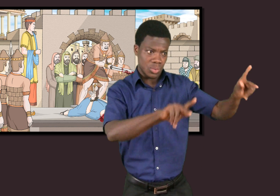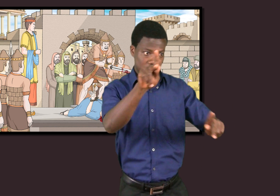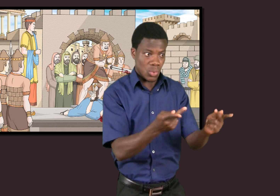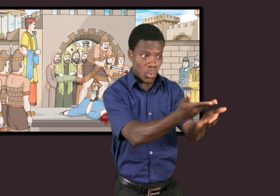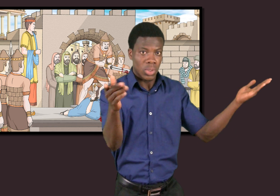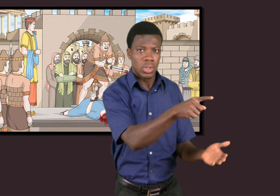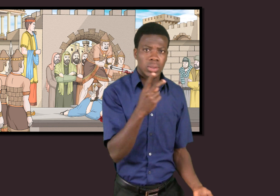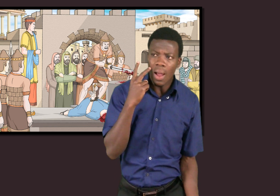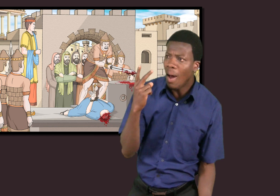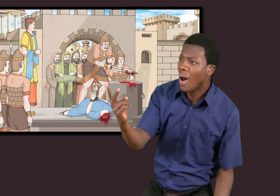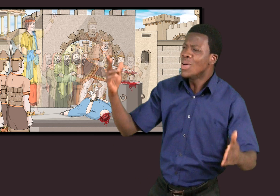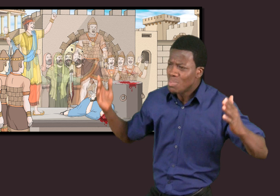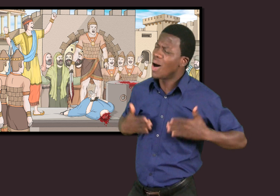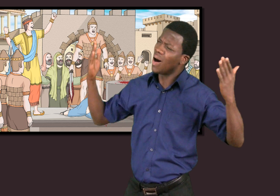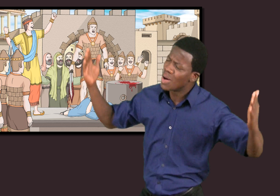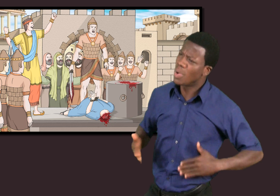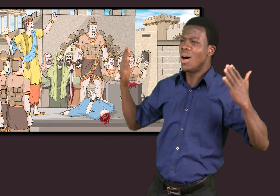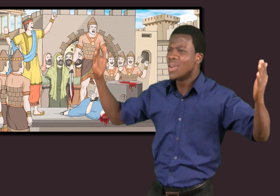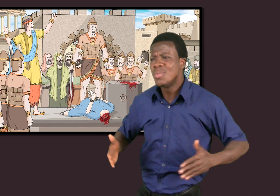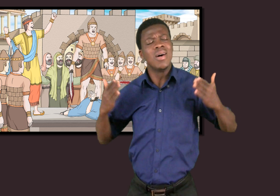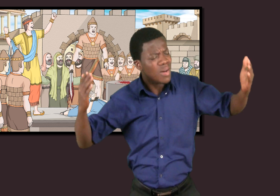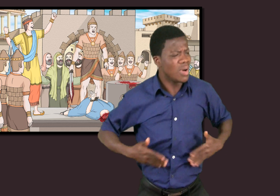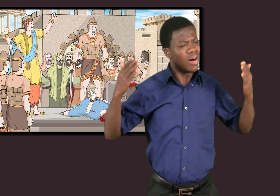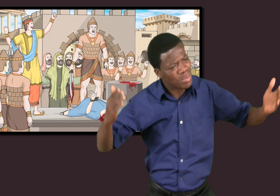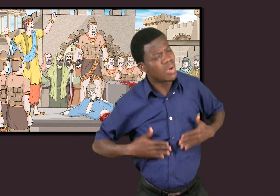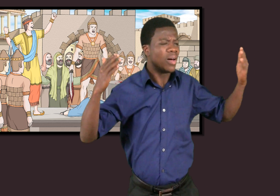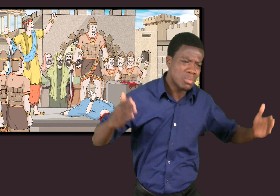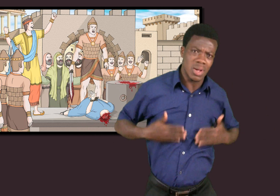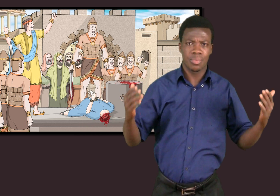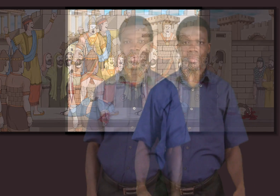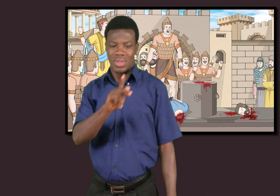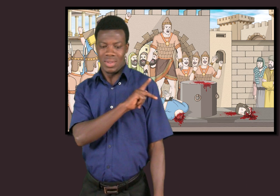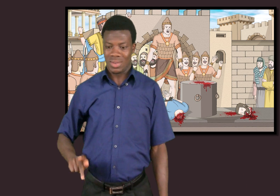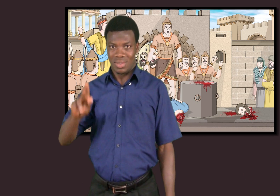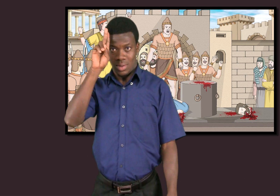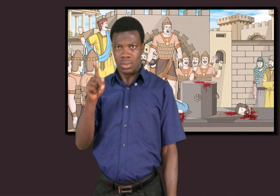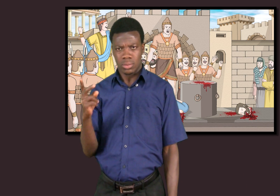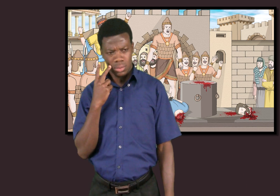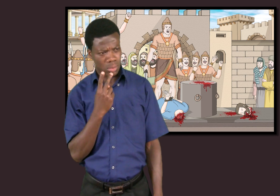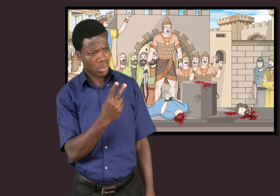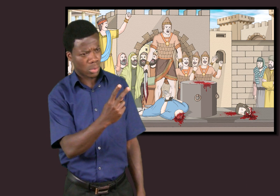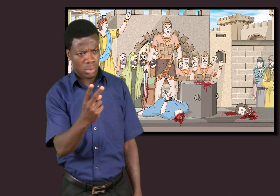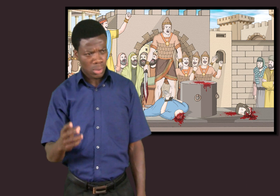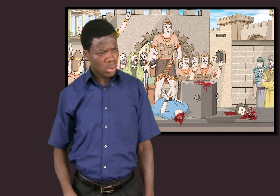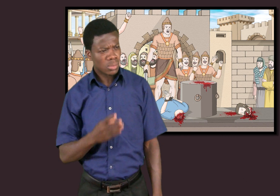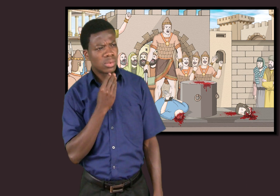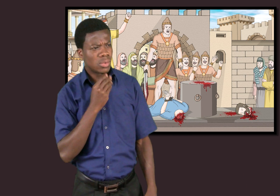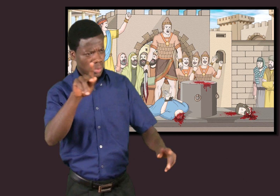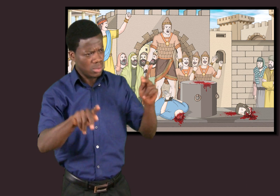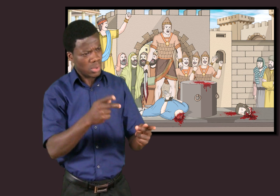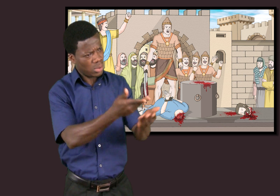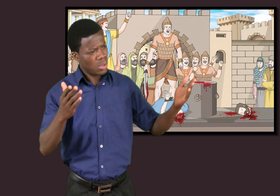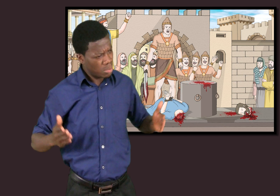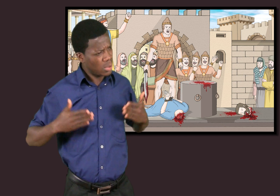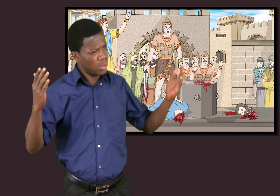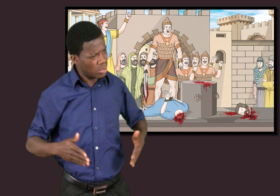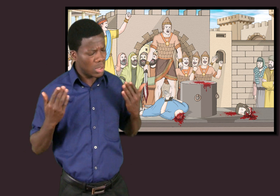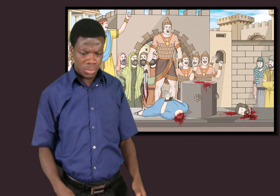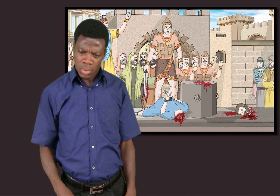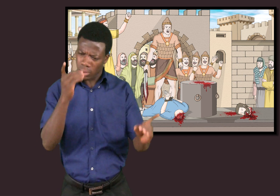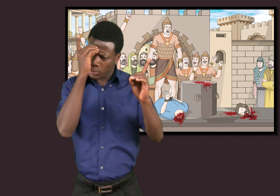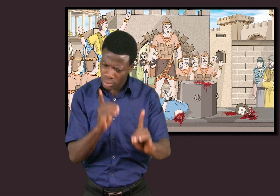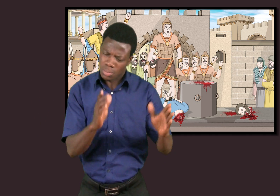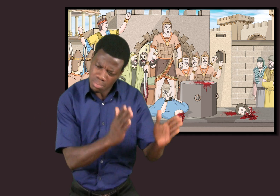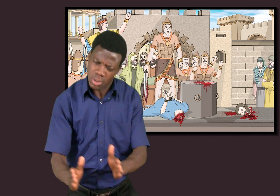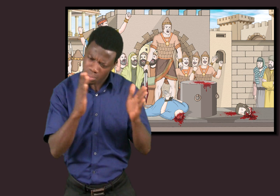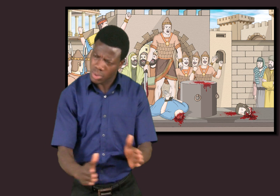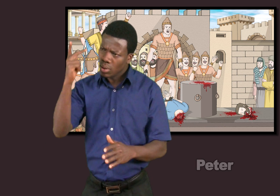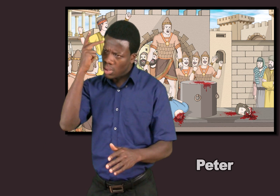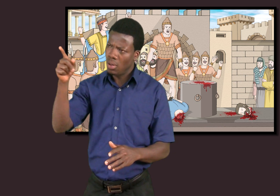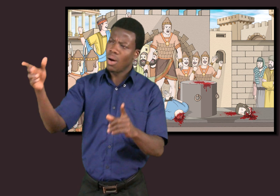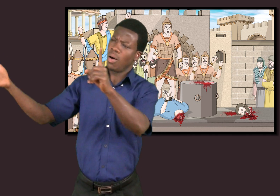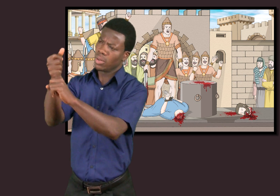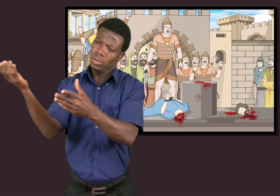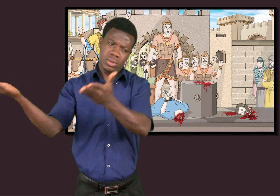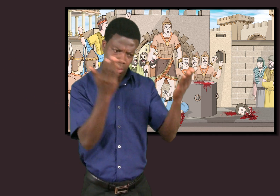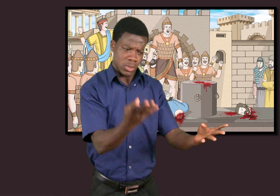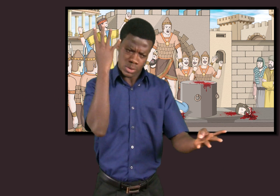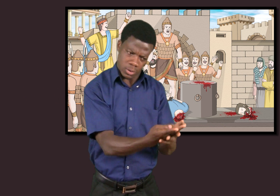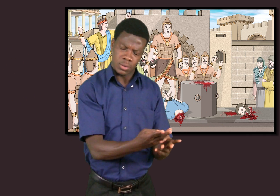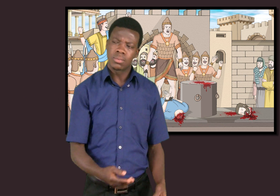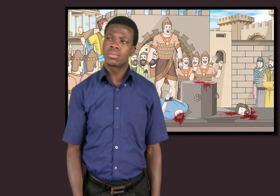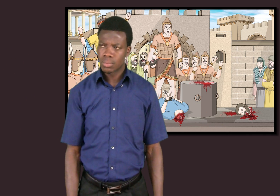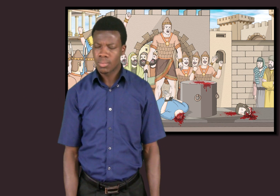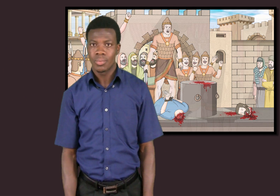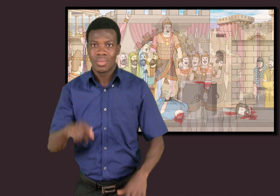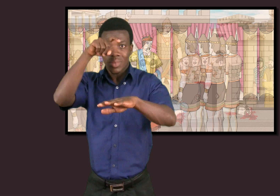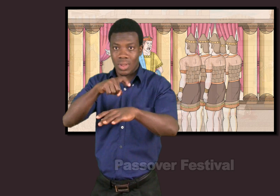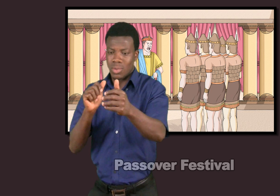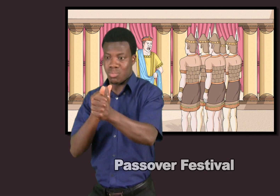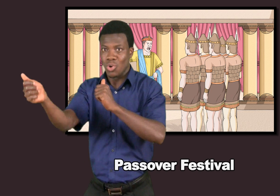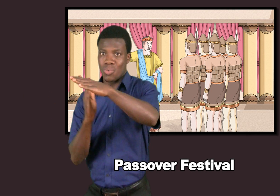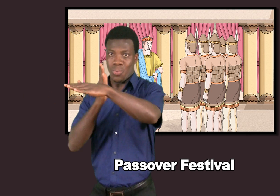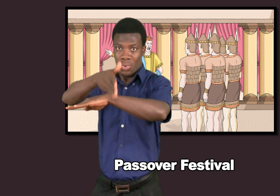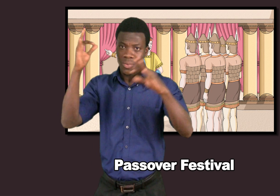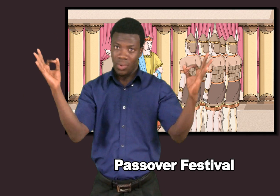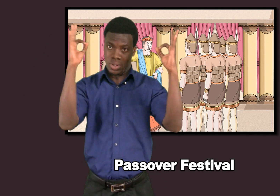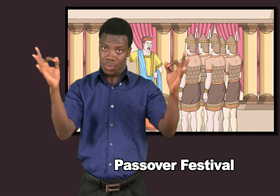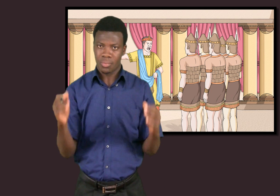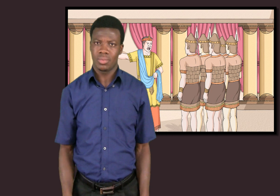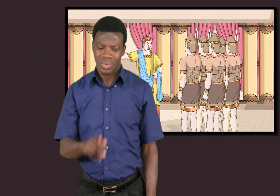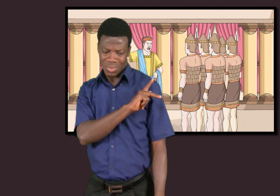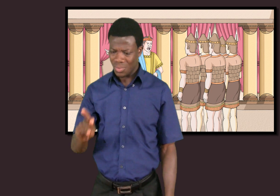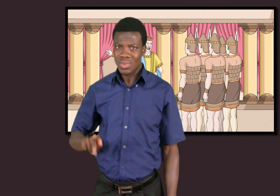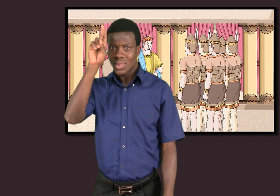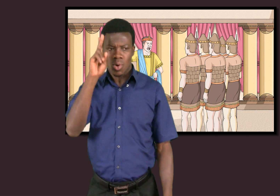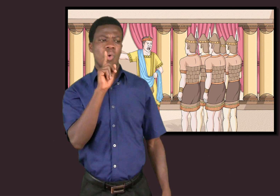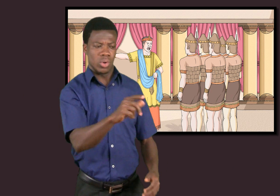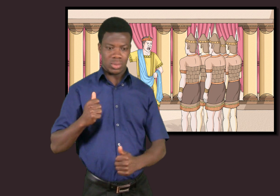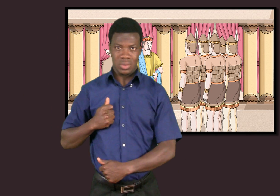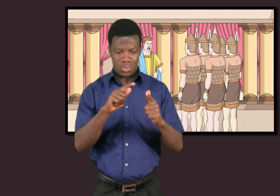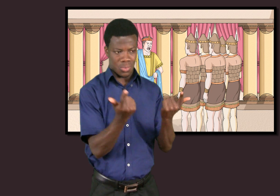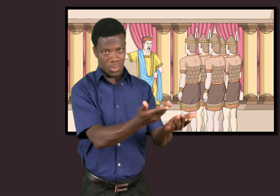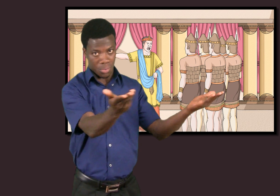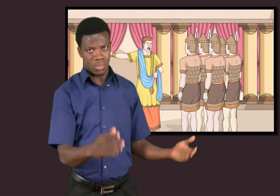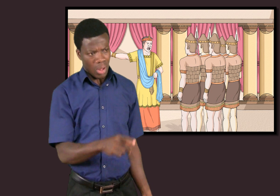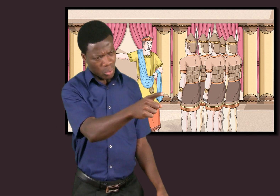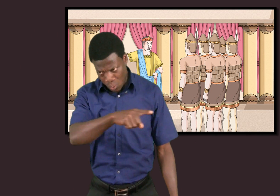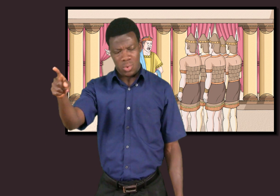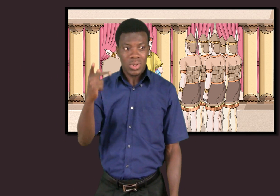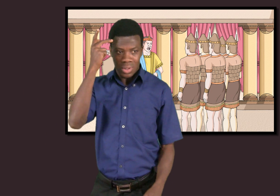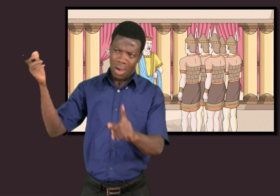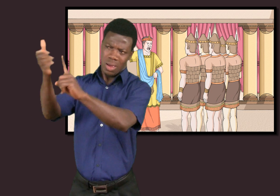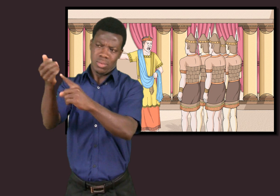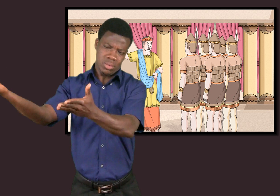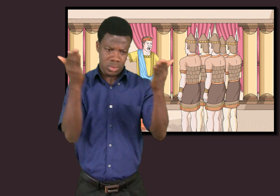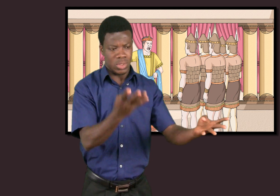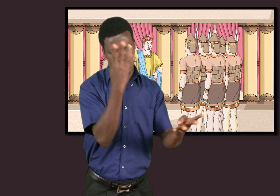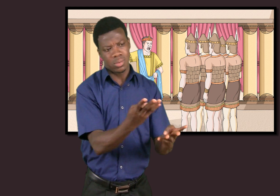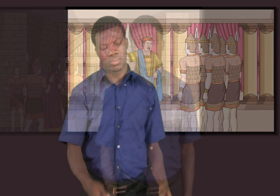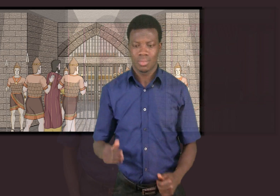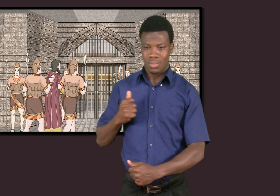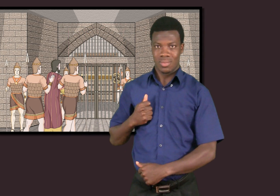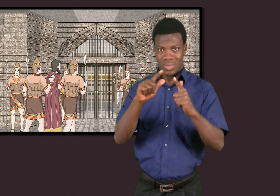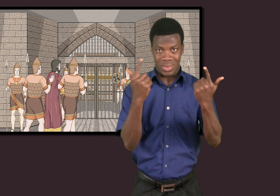And seeing that this pleased the Jews, Herod proceeded to seize Peter during the Feast of Unleavened Bread.